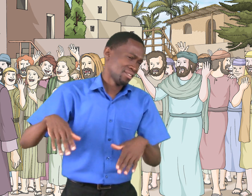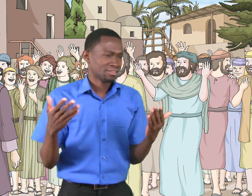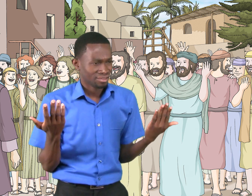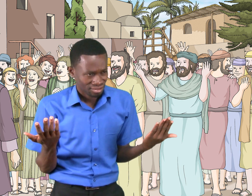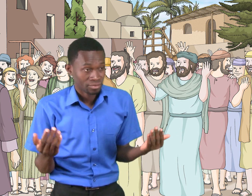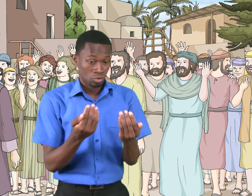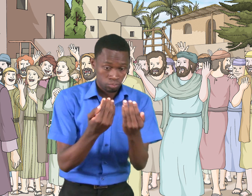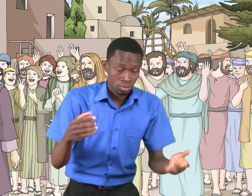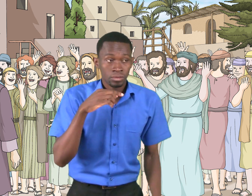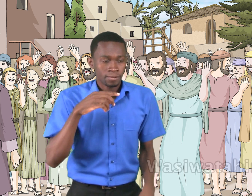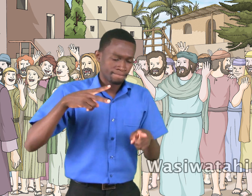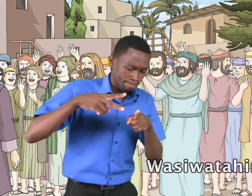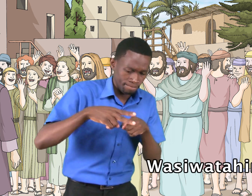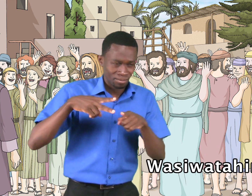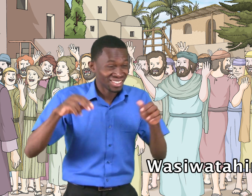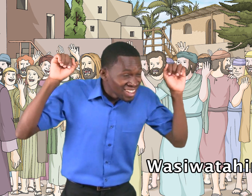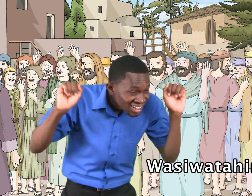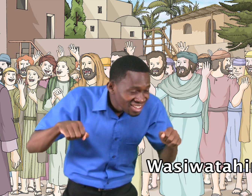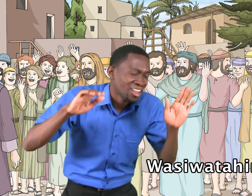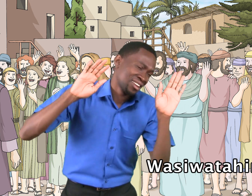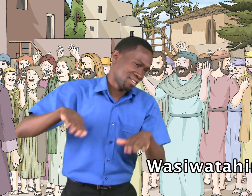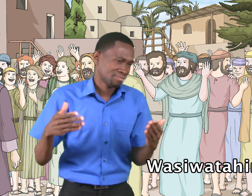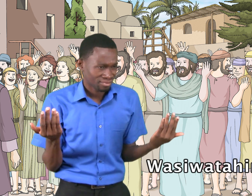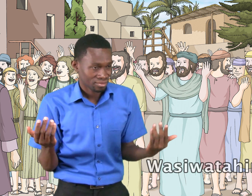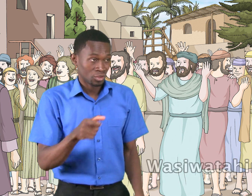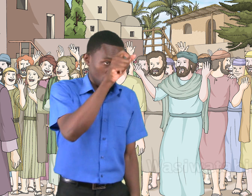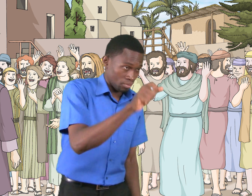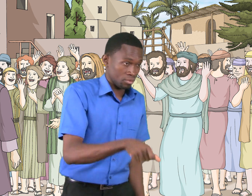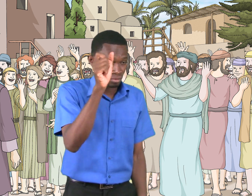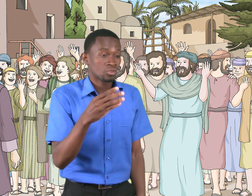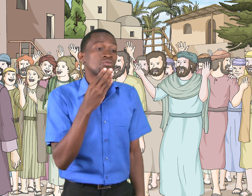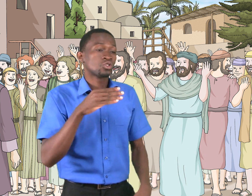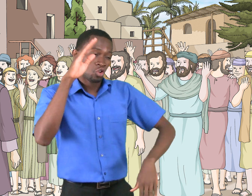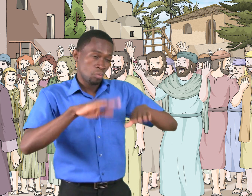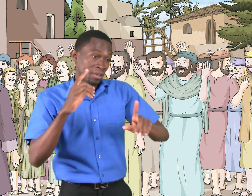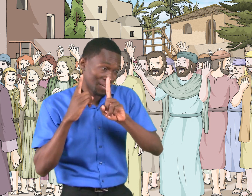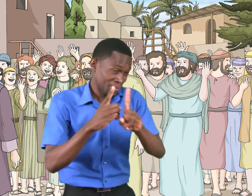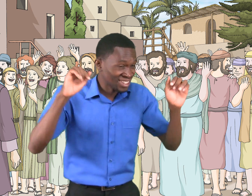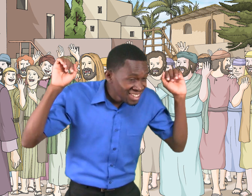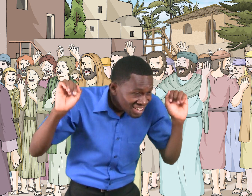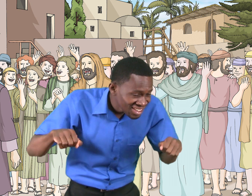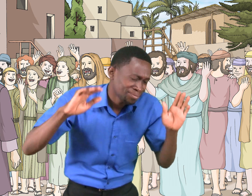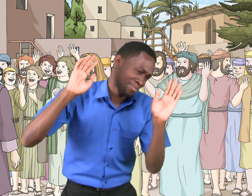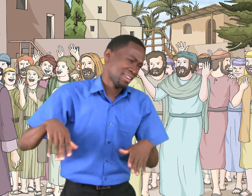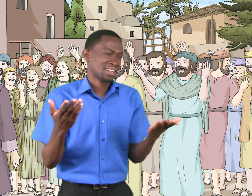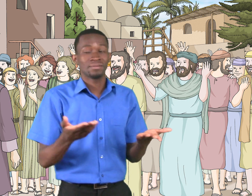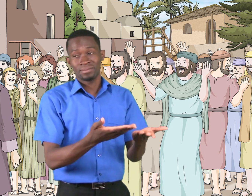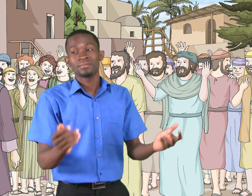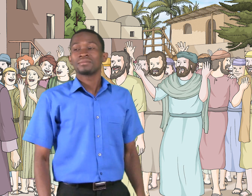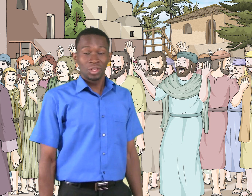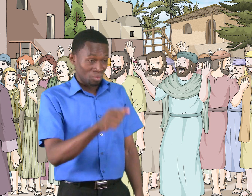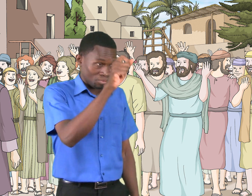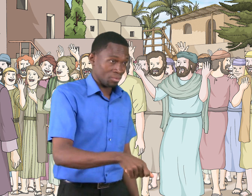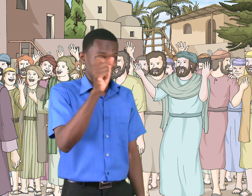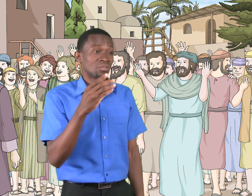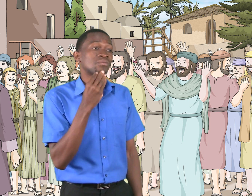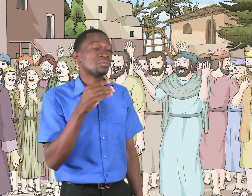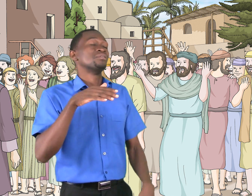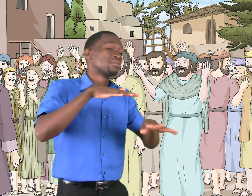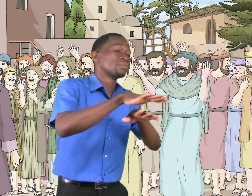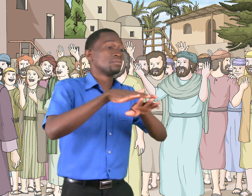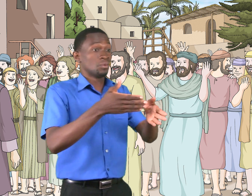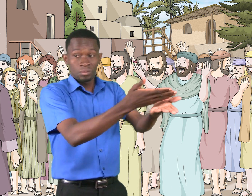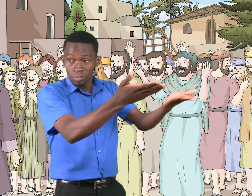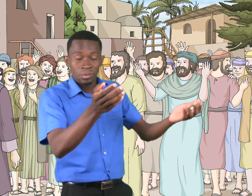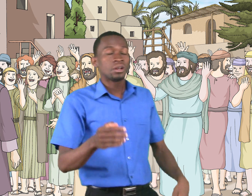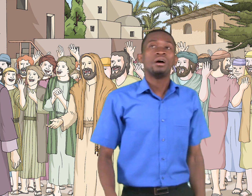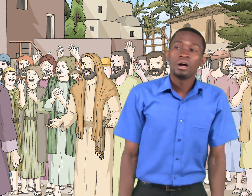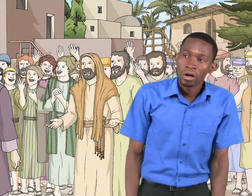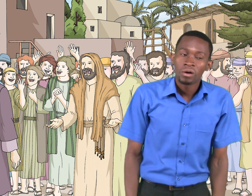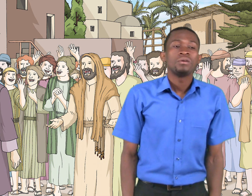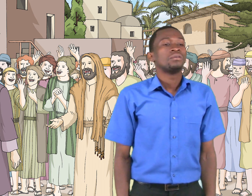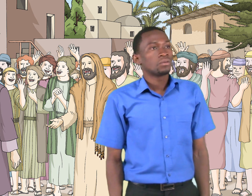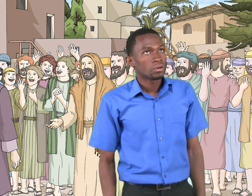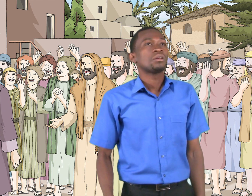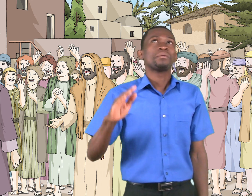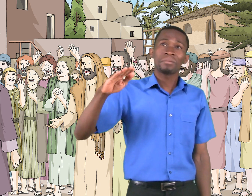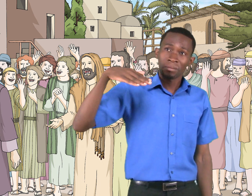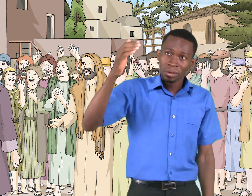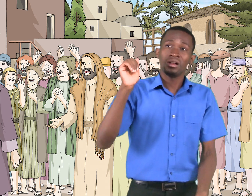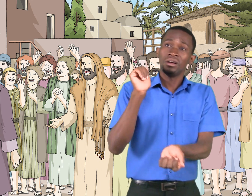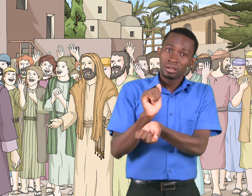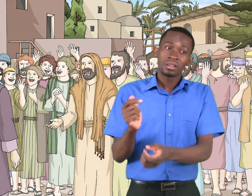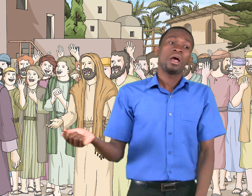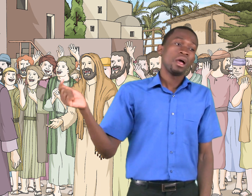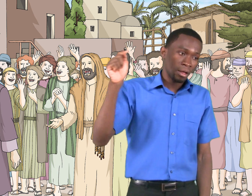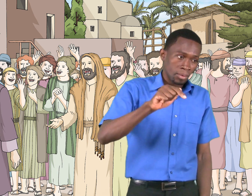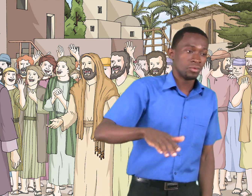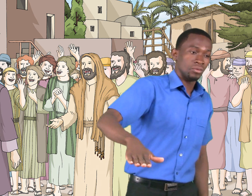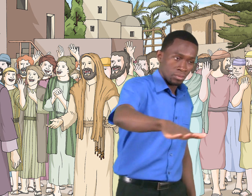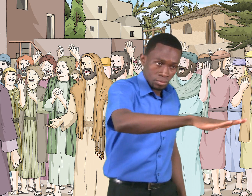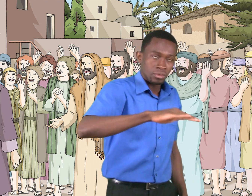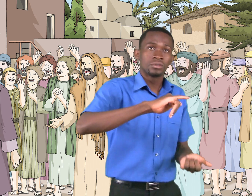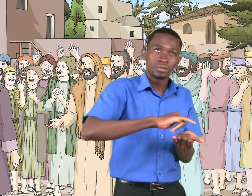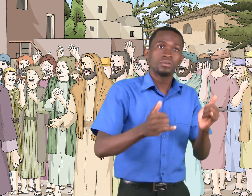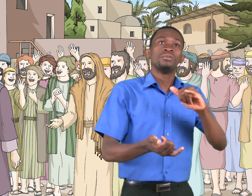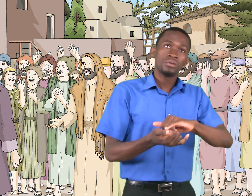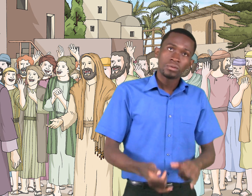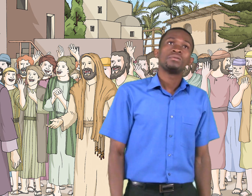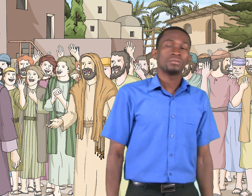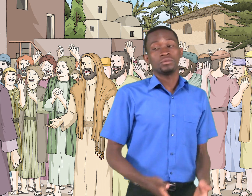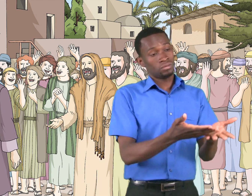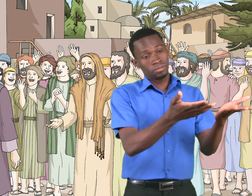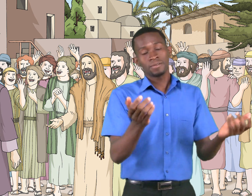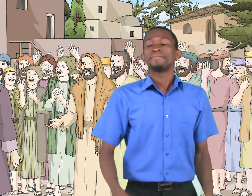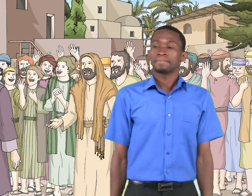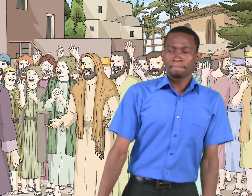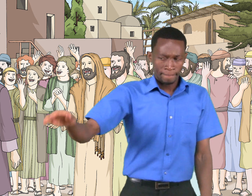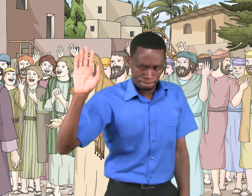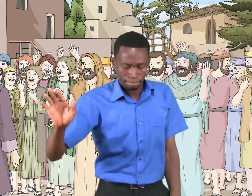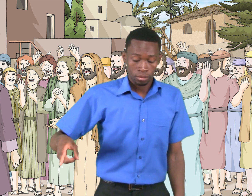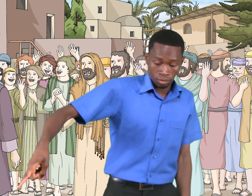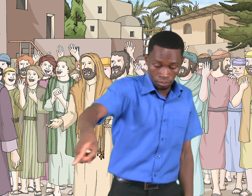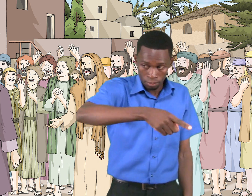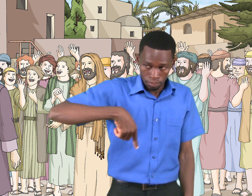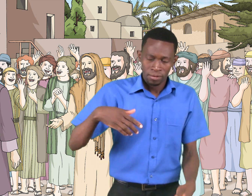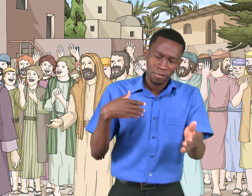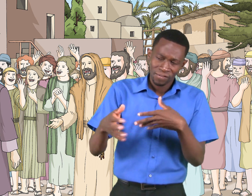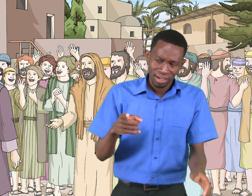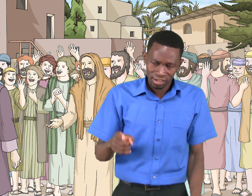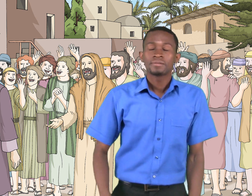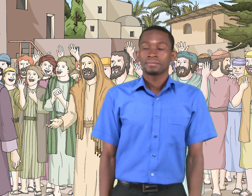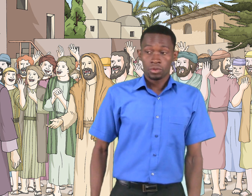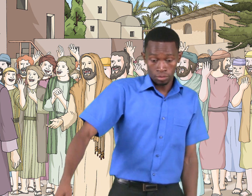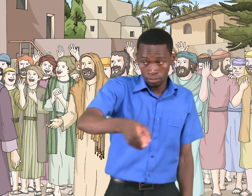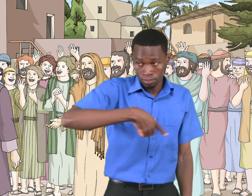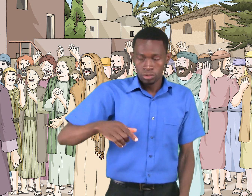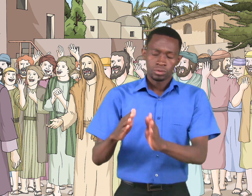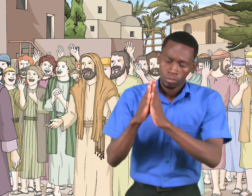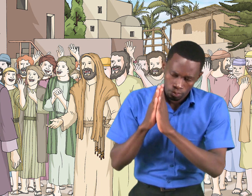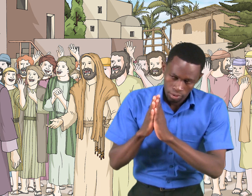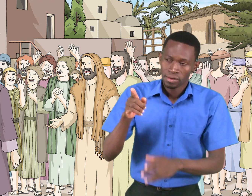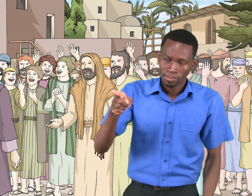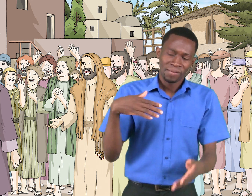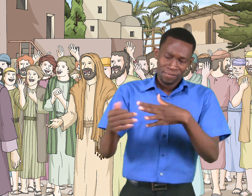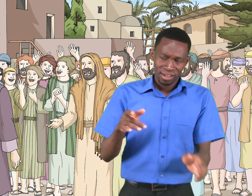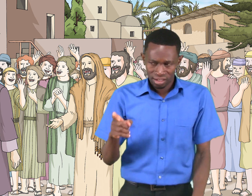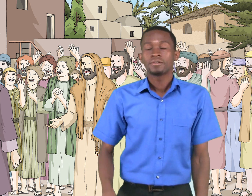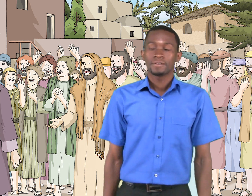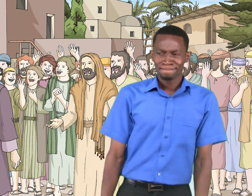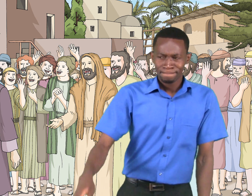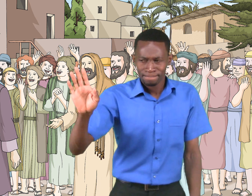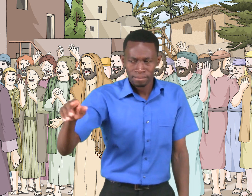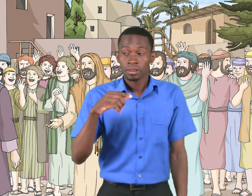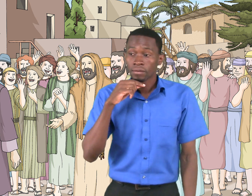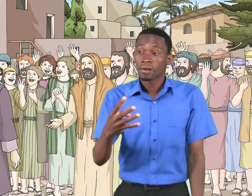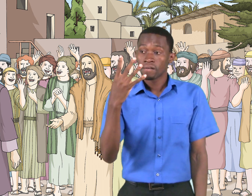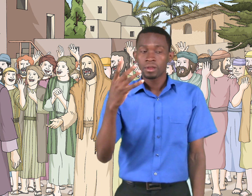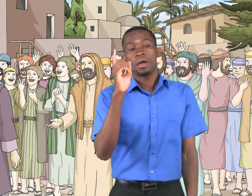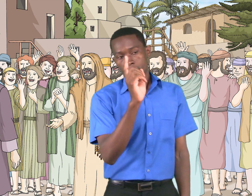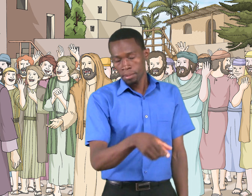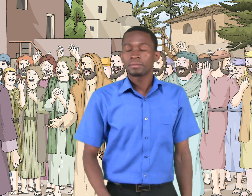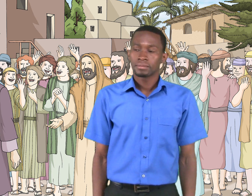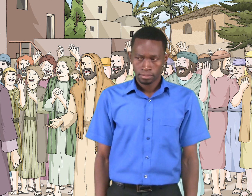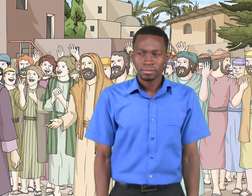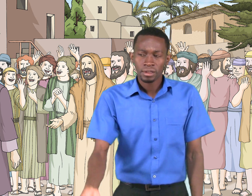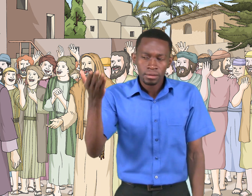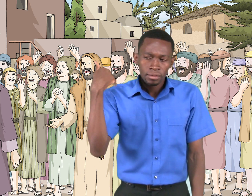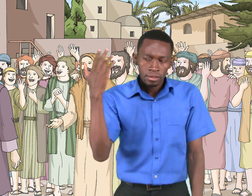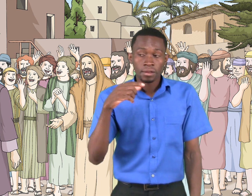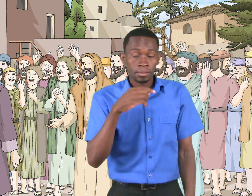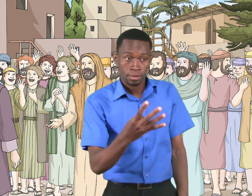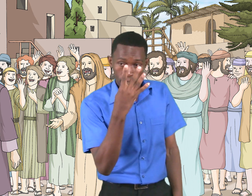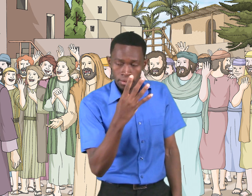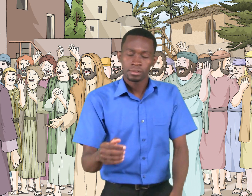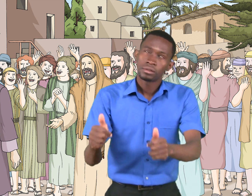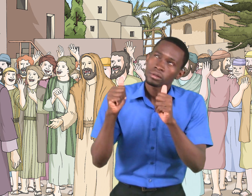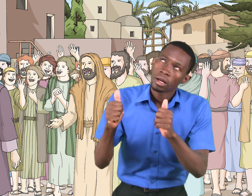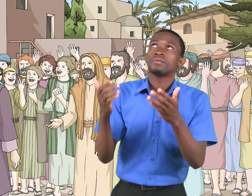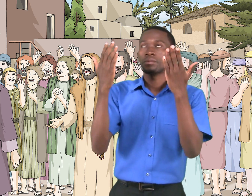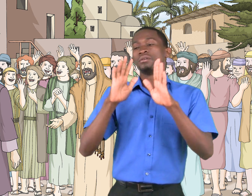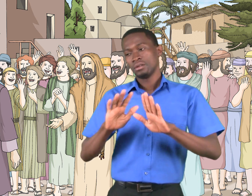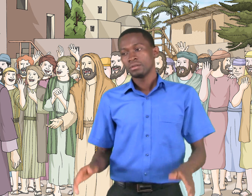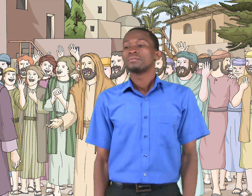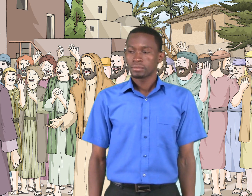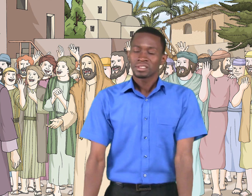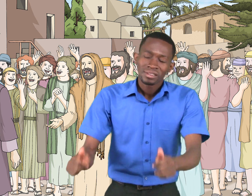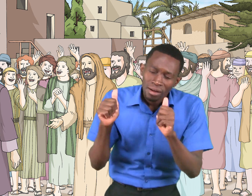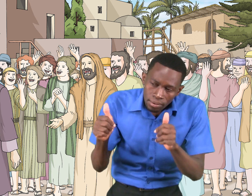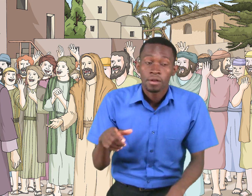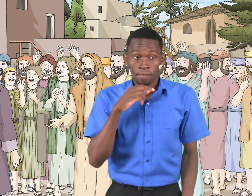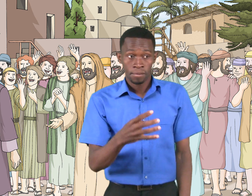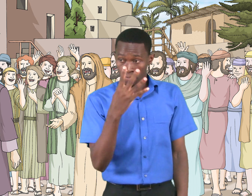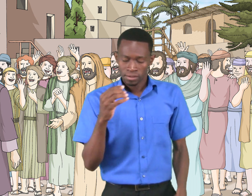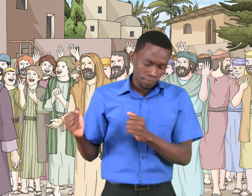But they are under the impression that you teach all the Jews who live among the Gentiles to forsake Moses, telling them not to circumcise their children or observe our customs.